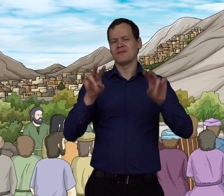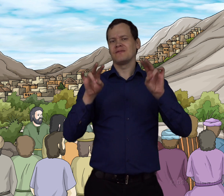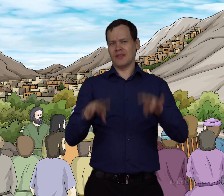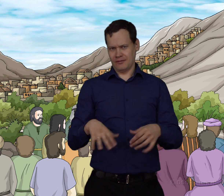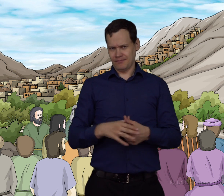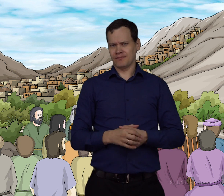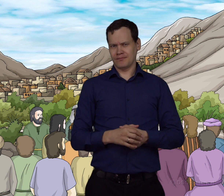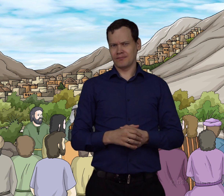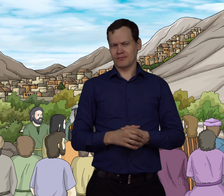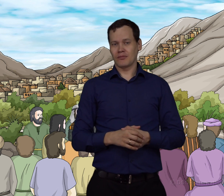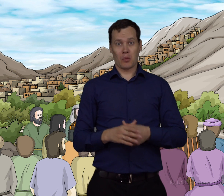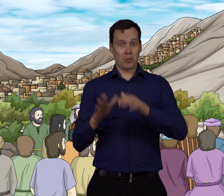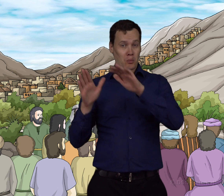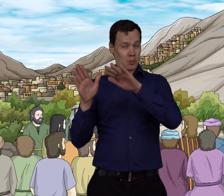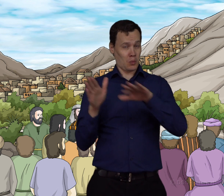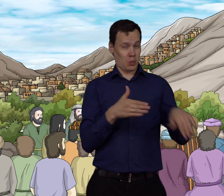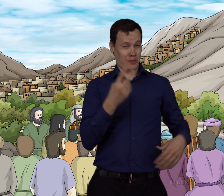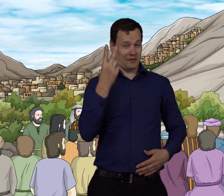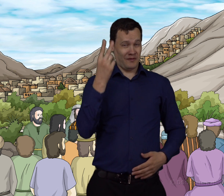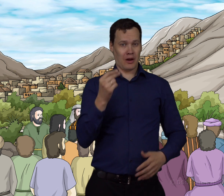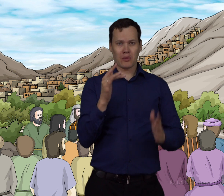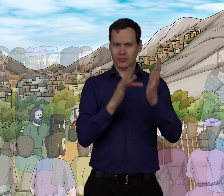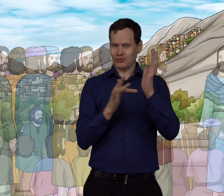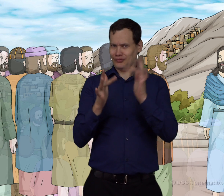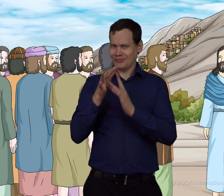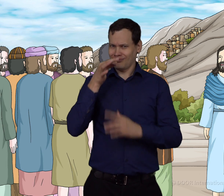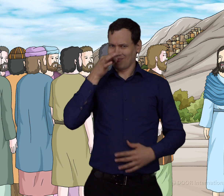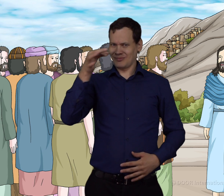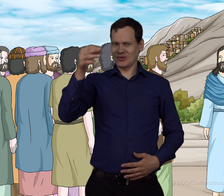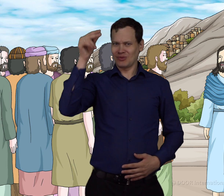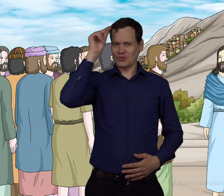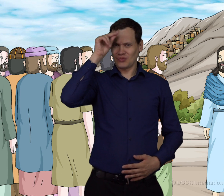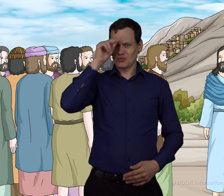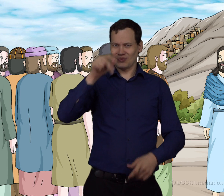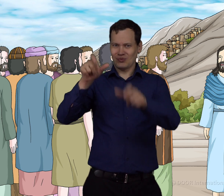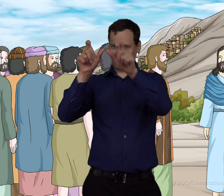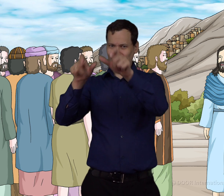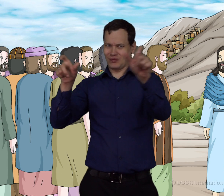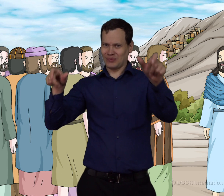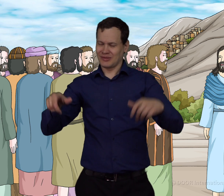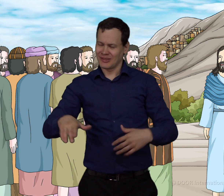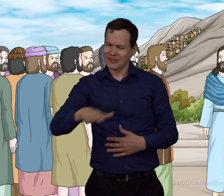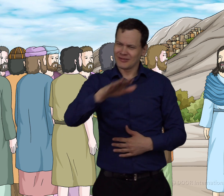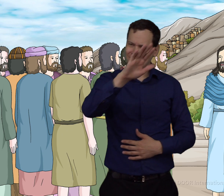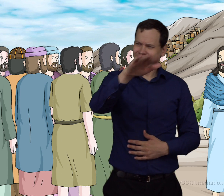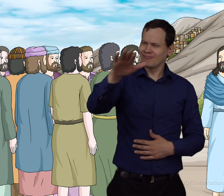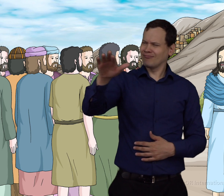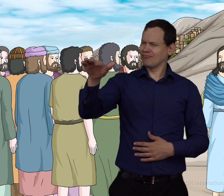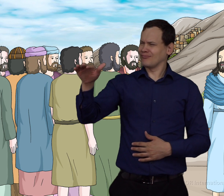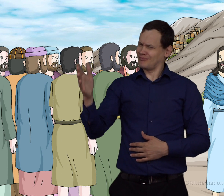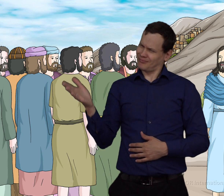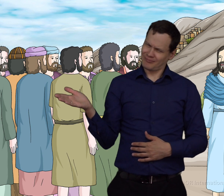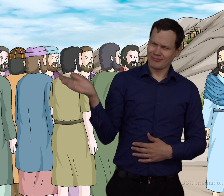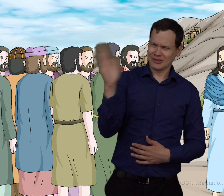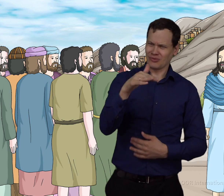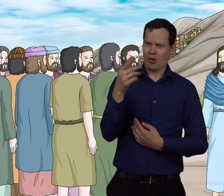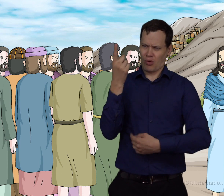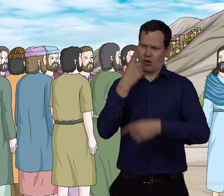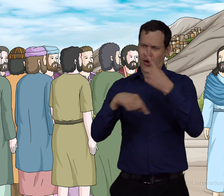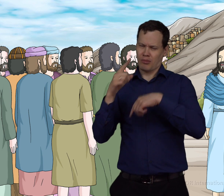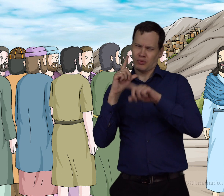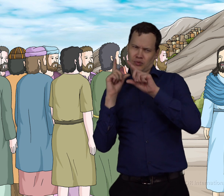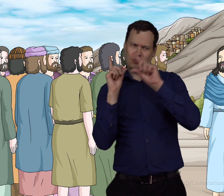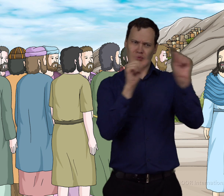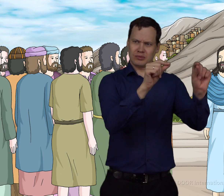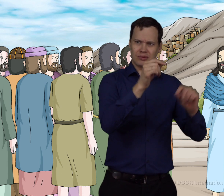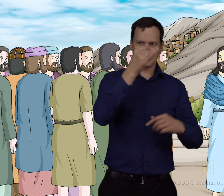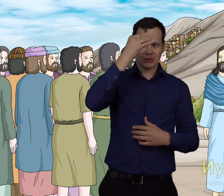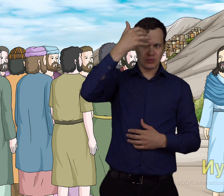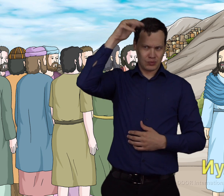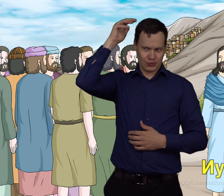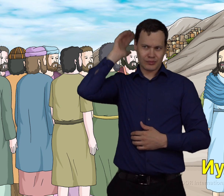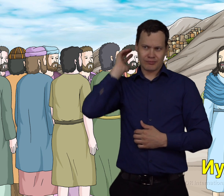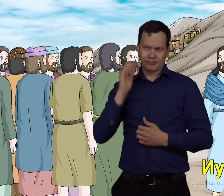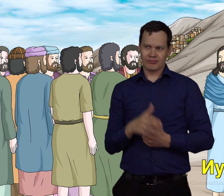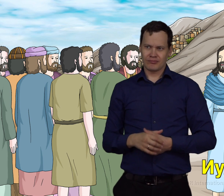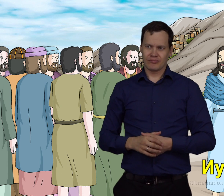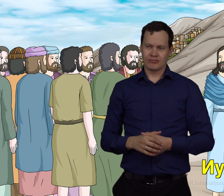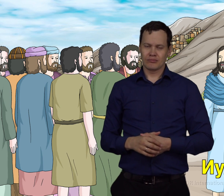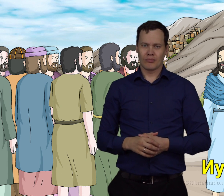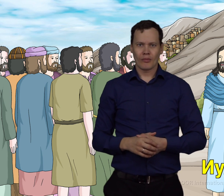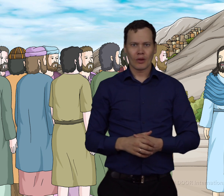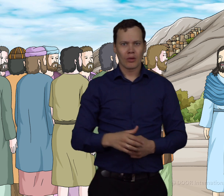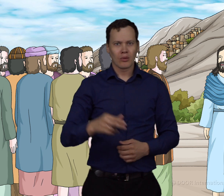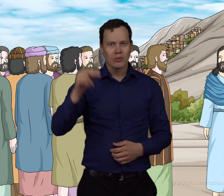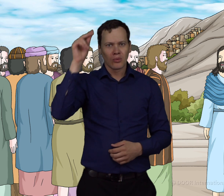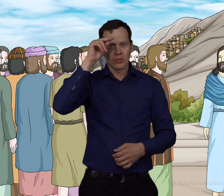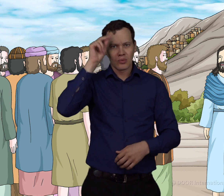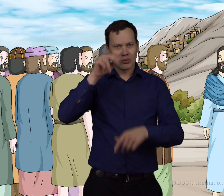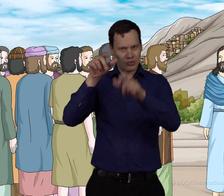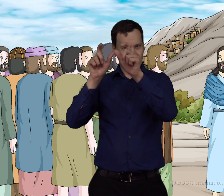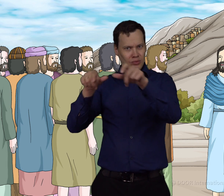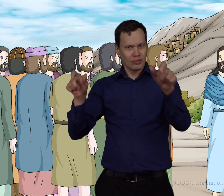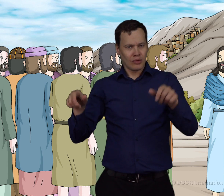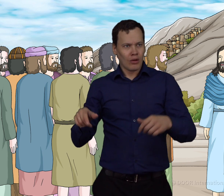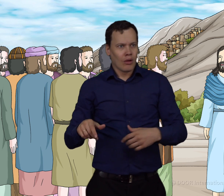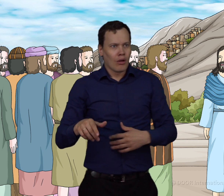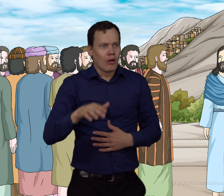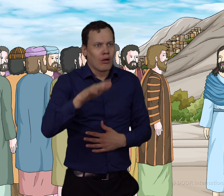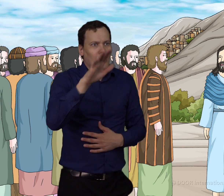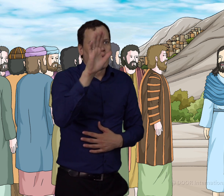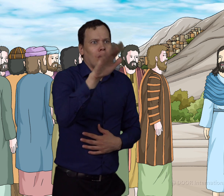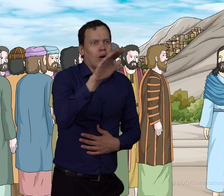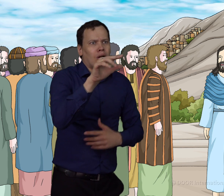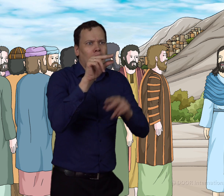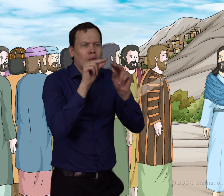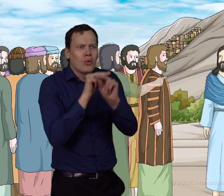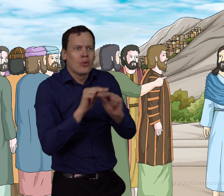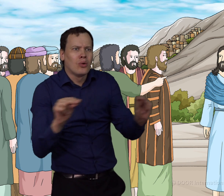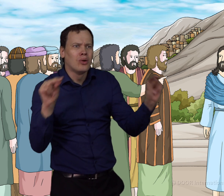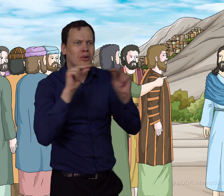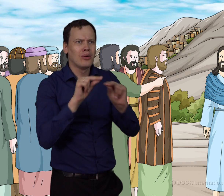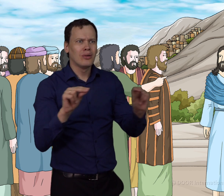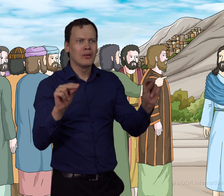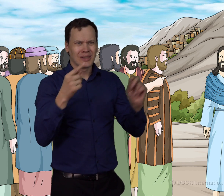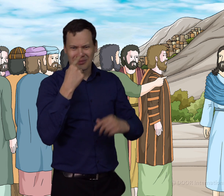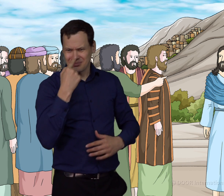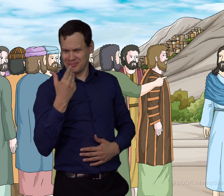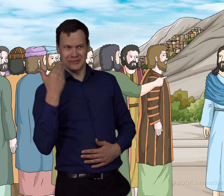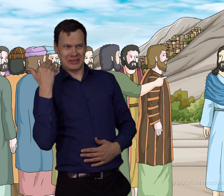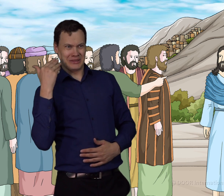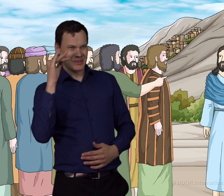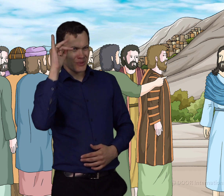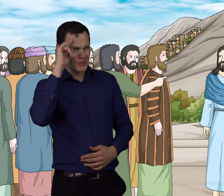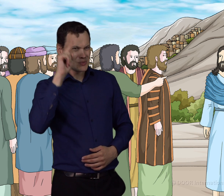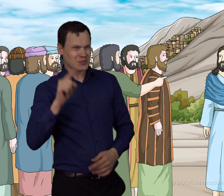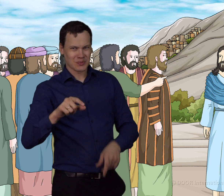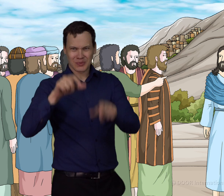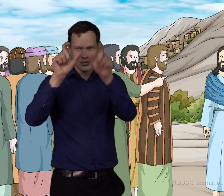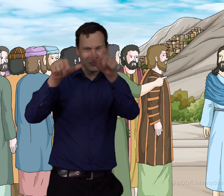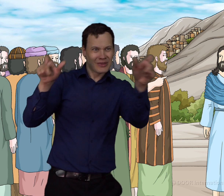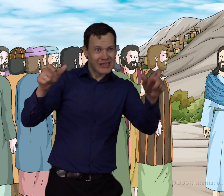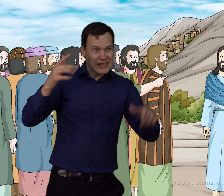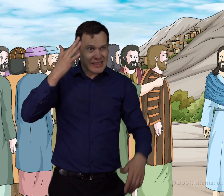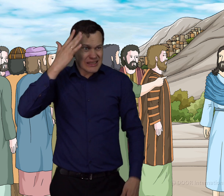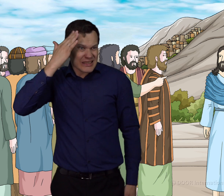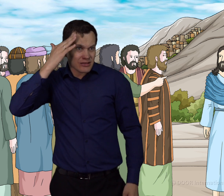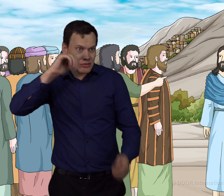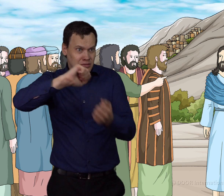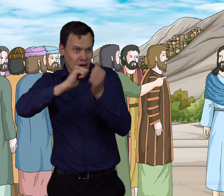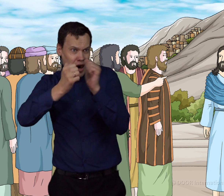So on hearing that Lazarus was sick, He stayed where He was for two days, and then He said to the disciples, “Let us go back to Judea.”